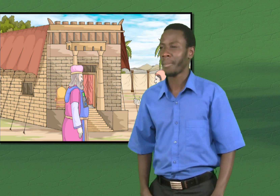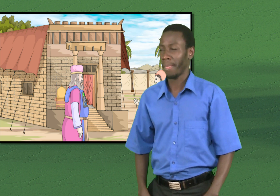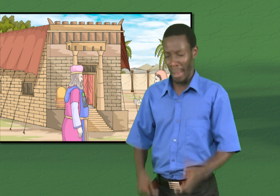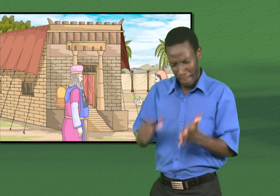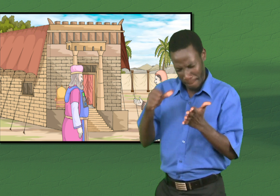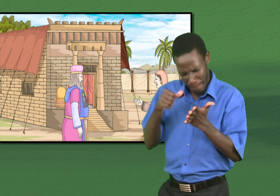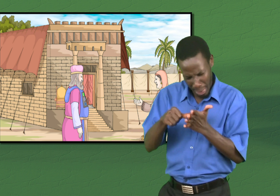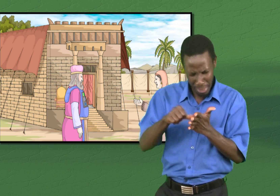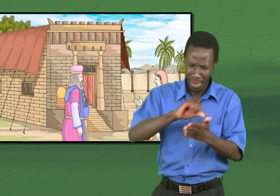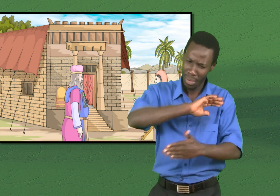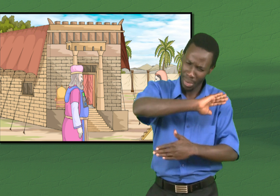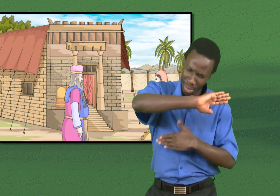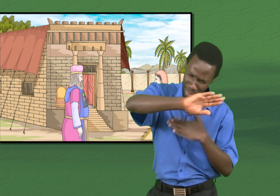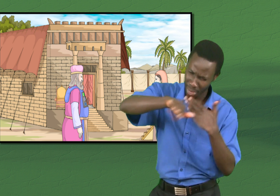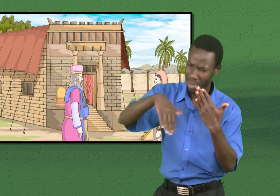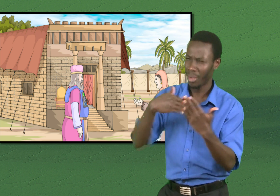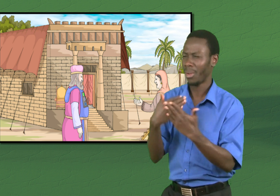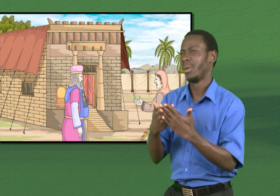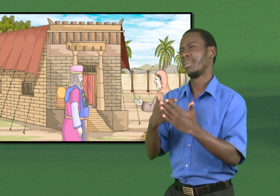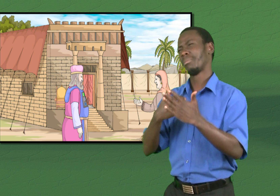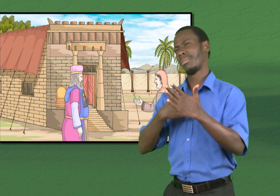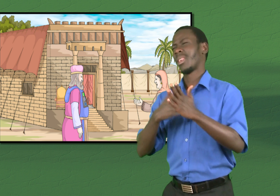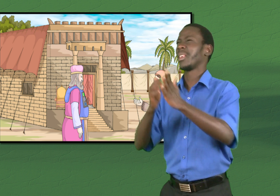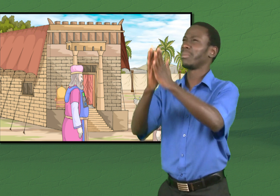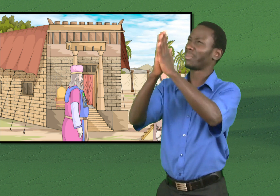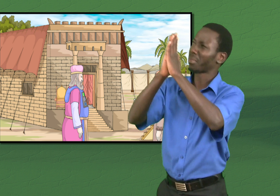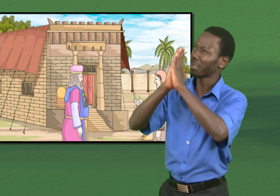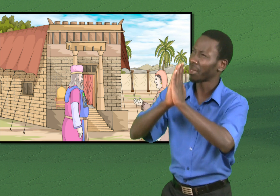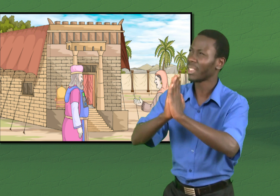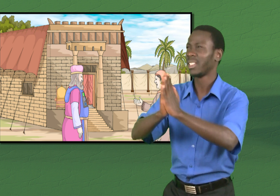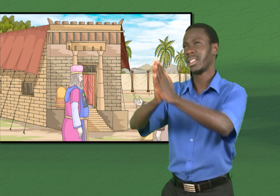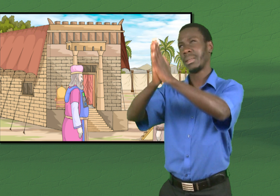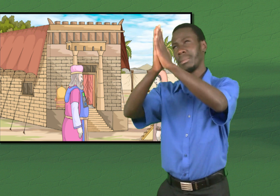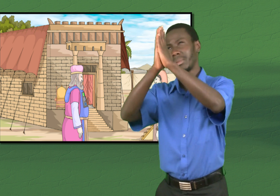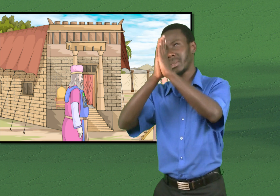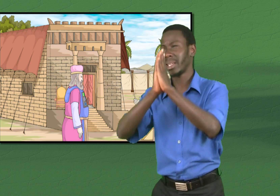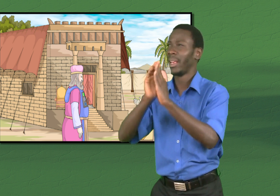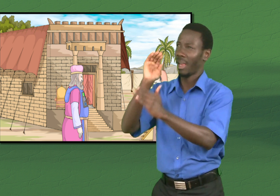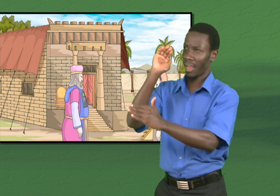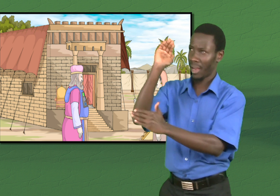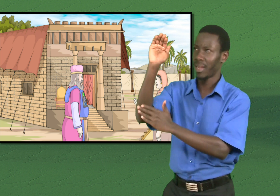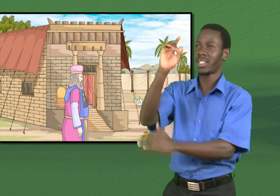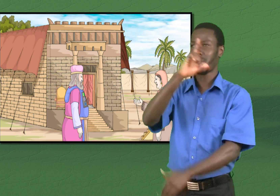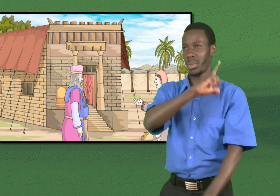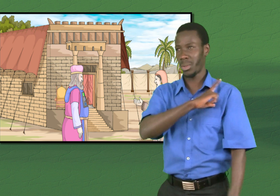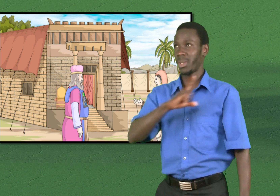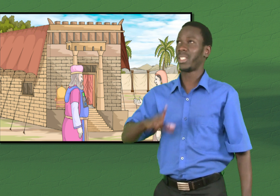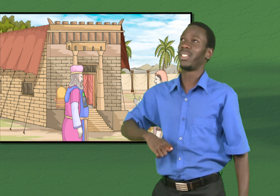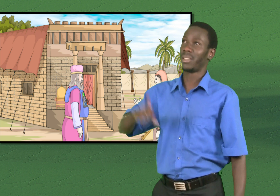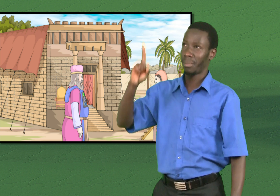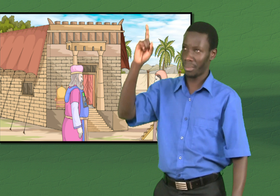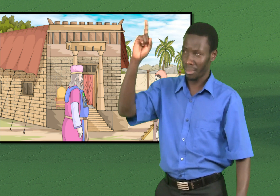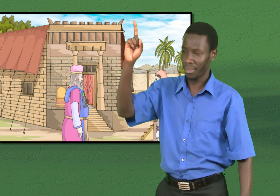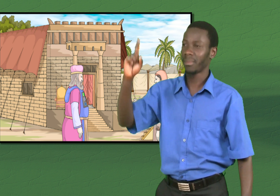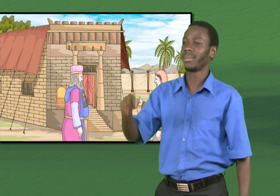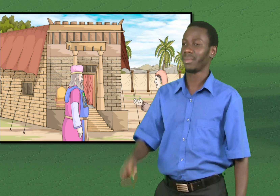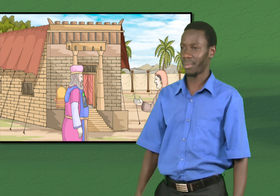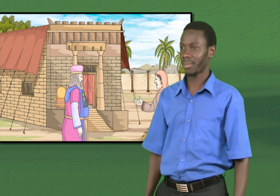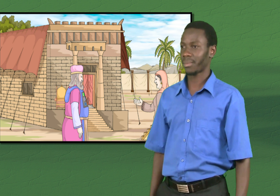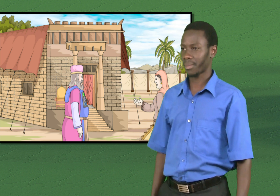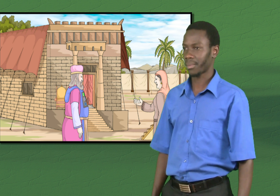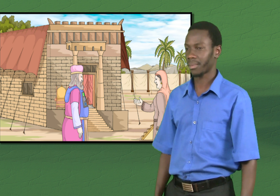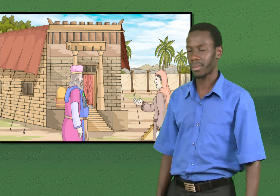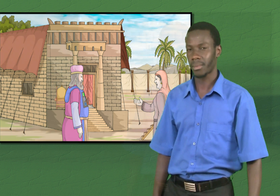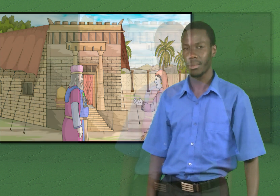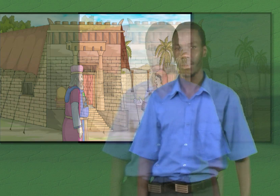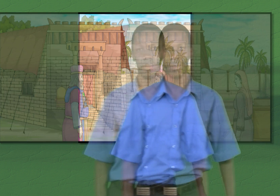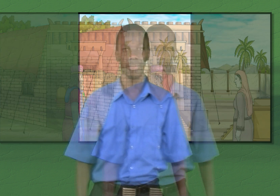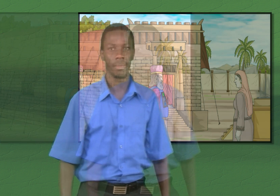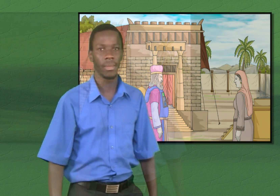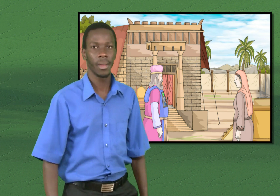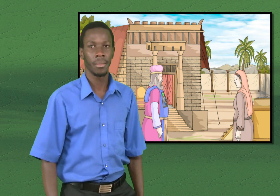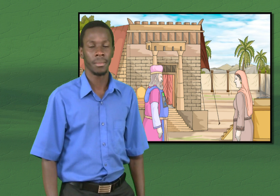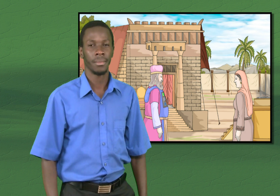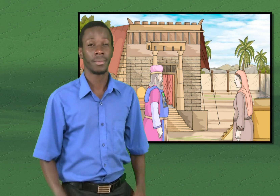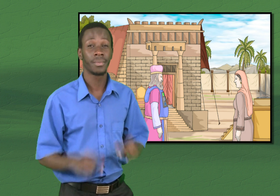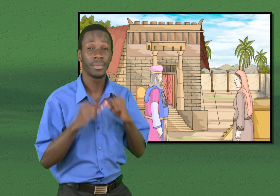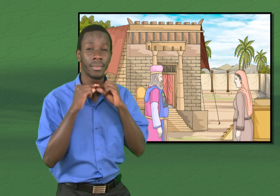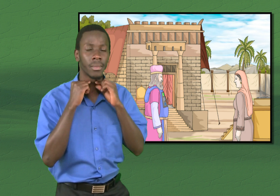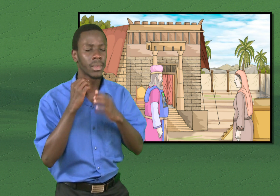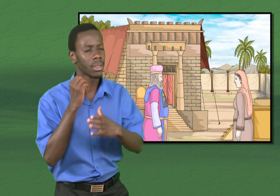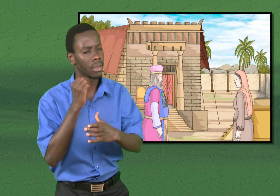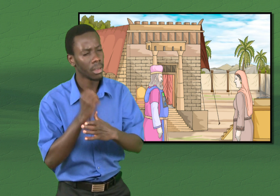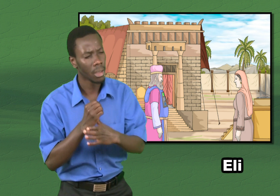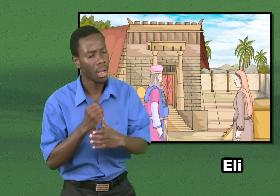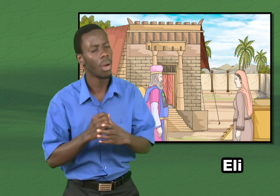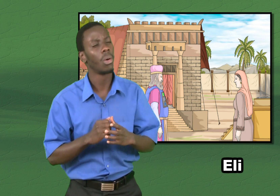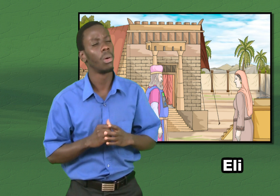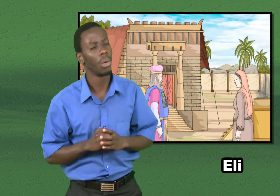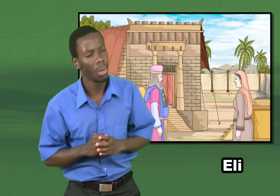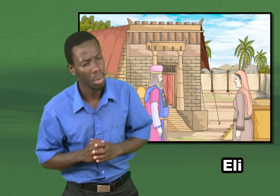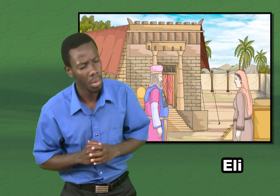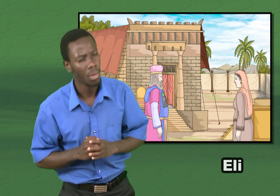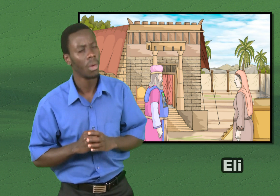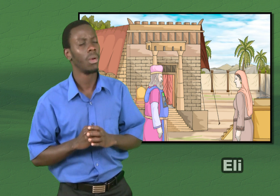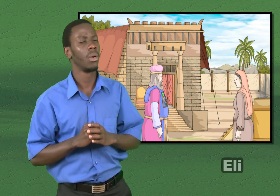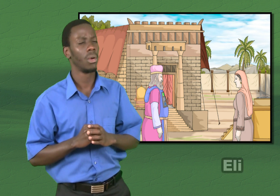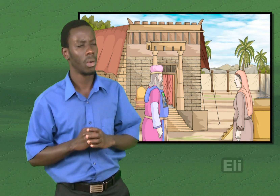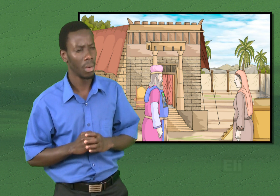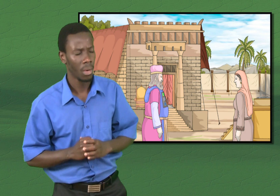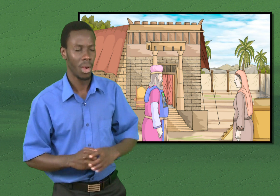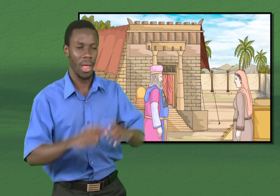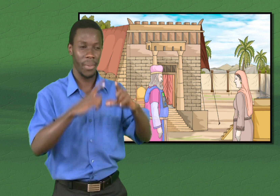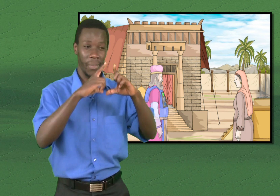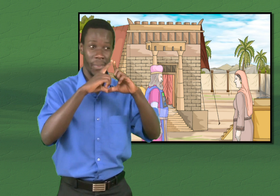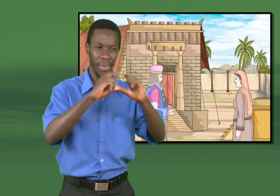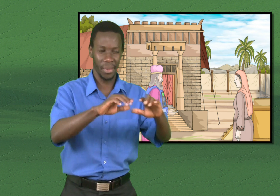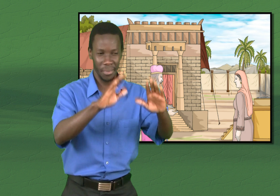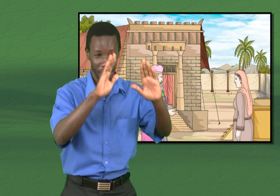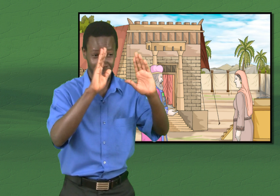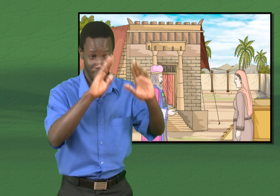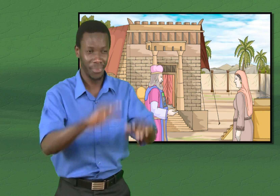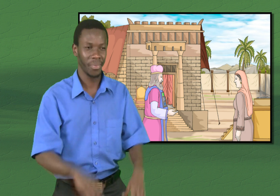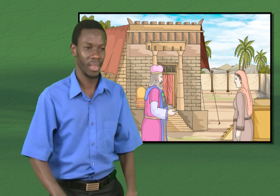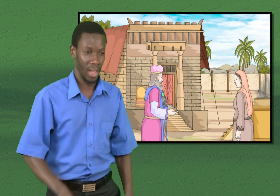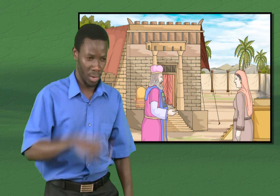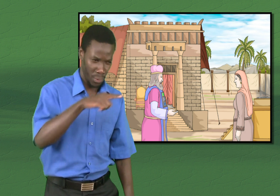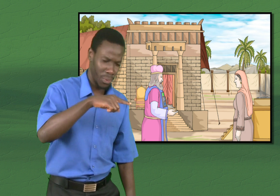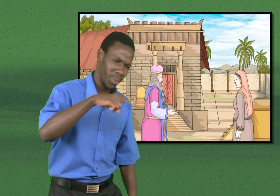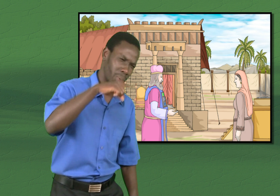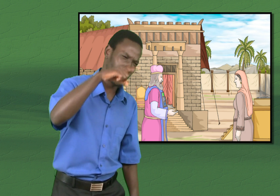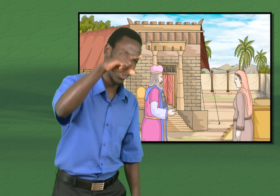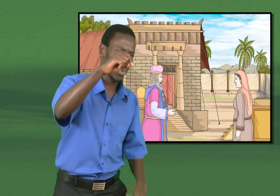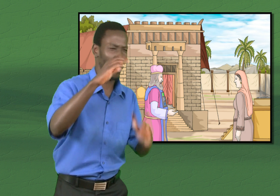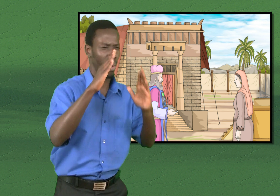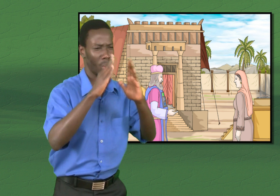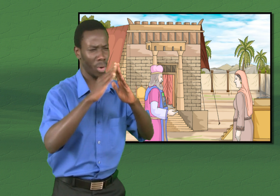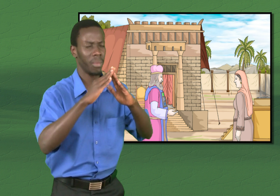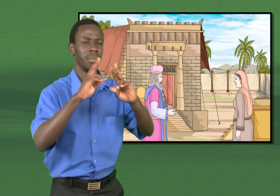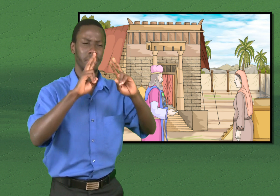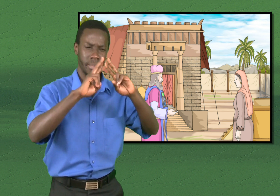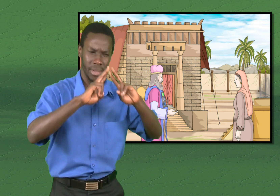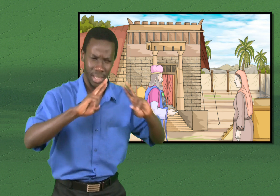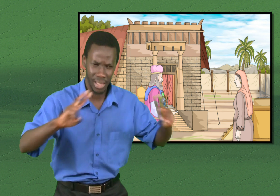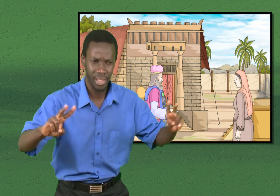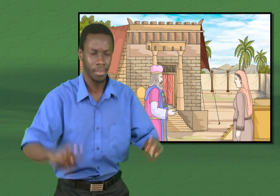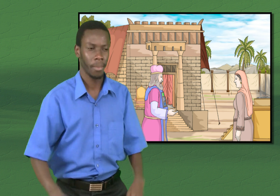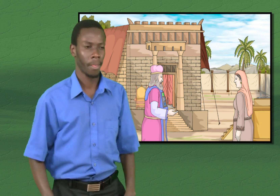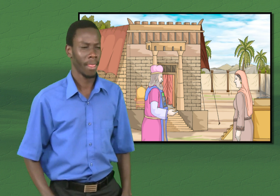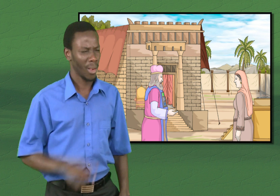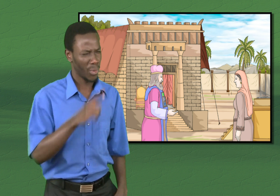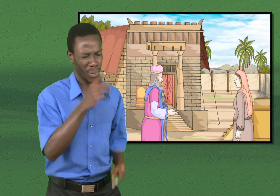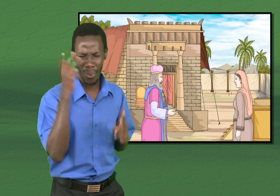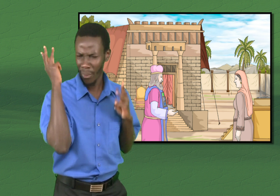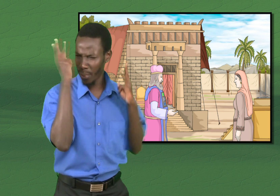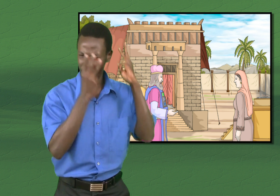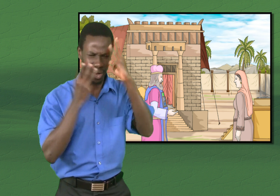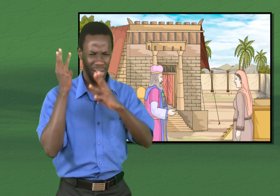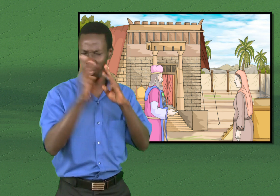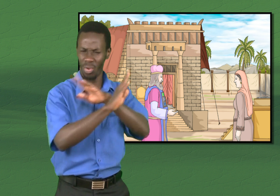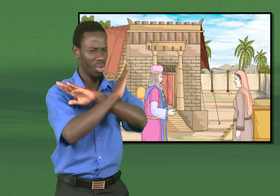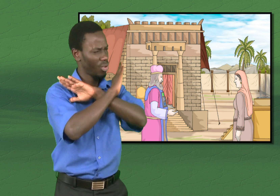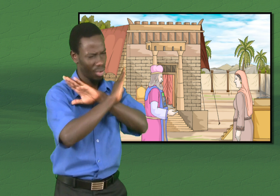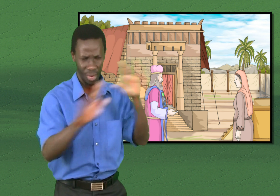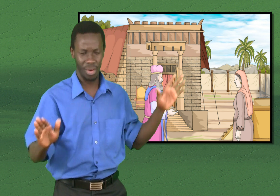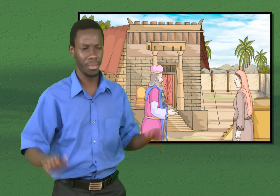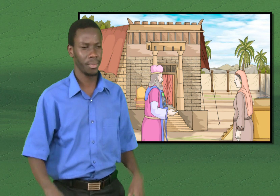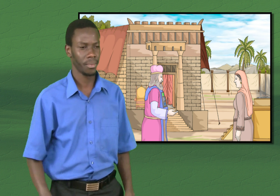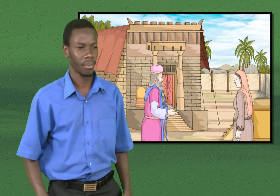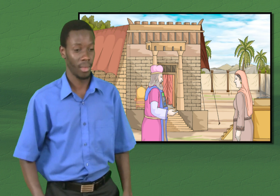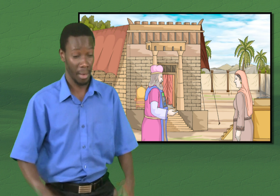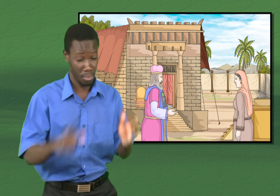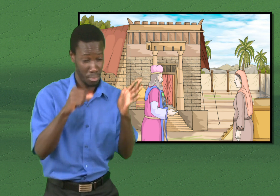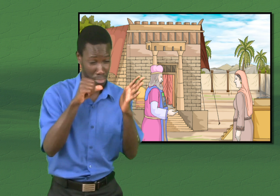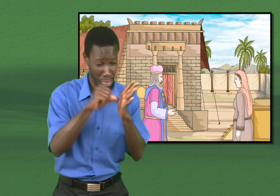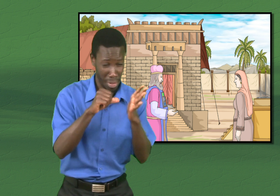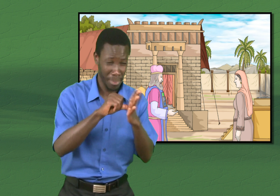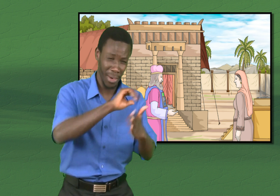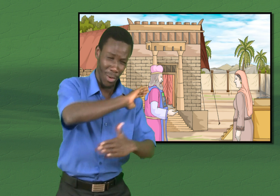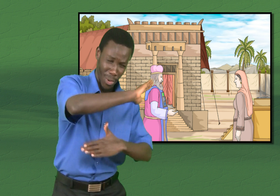for all this time I have been praying out of the depth of my anguish and grief.”